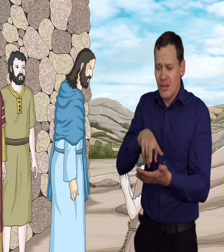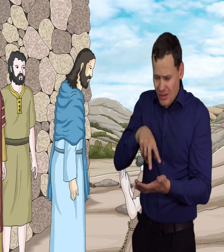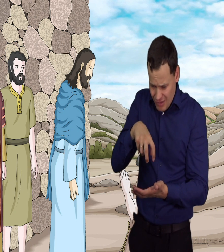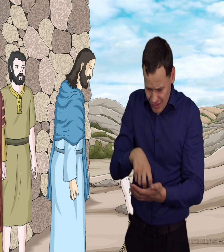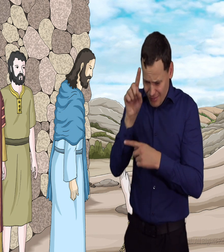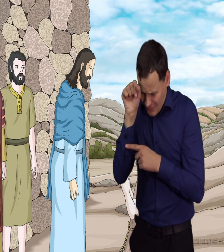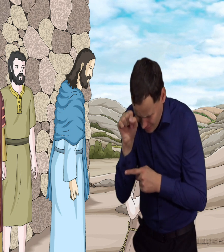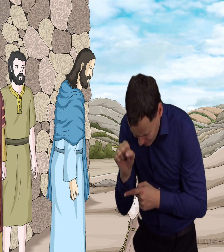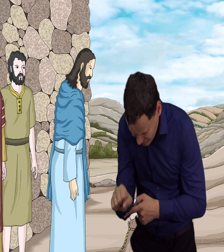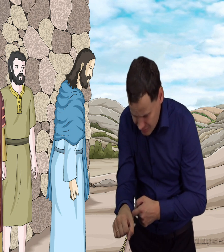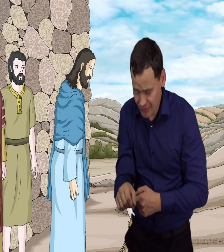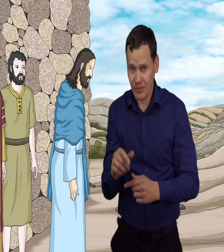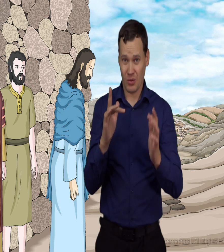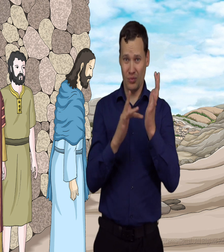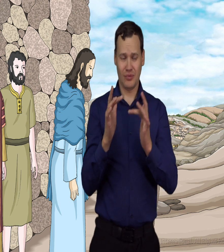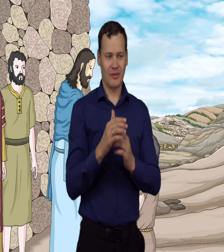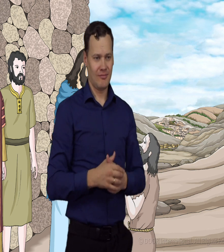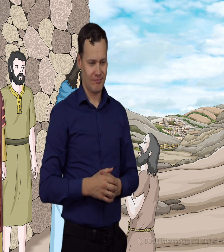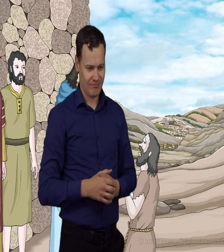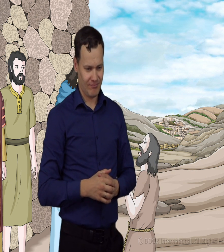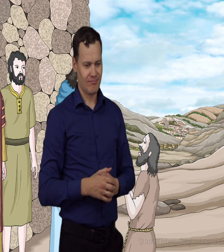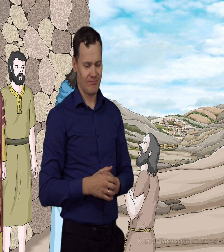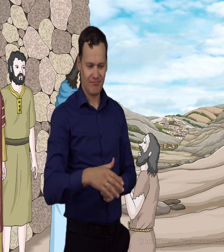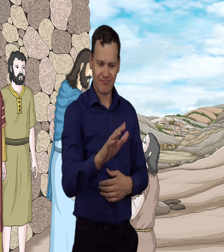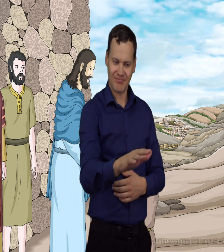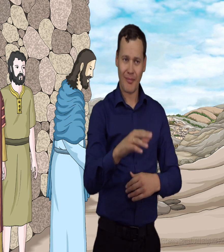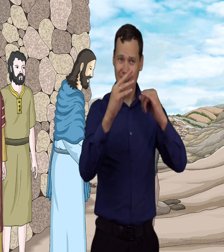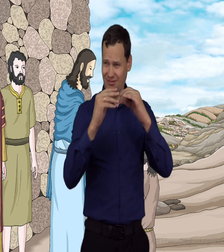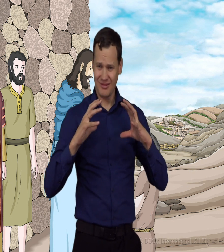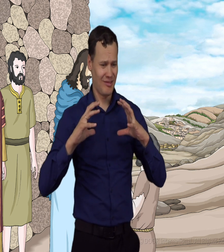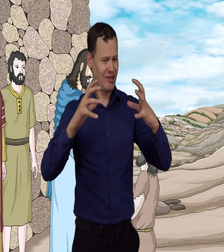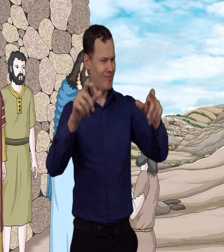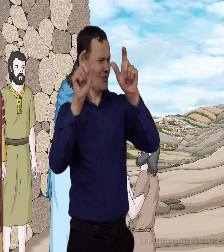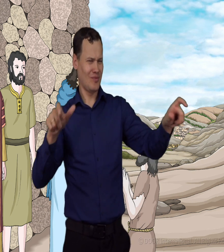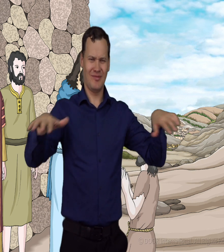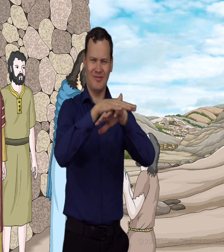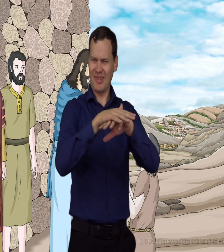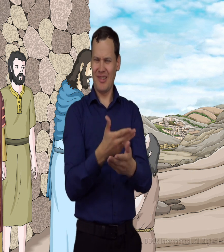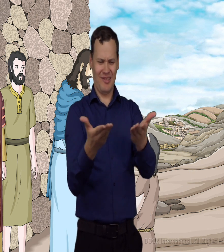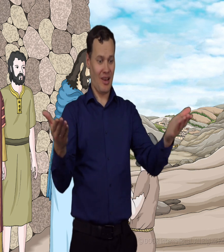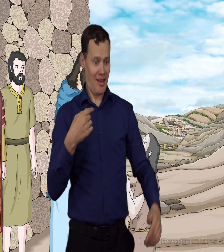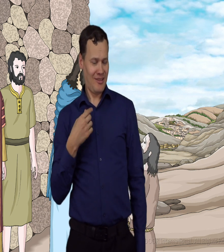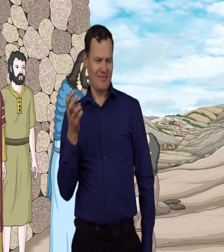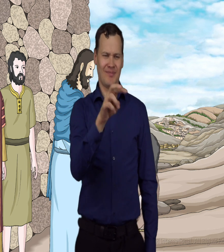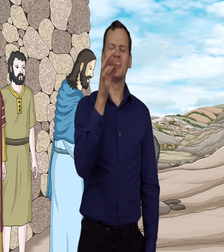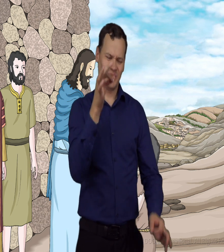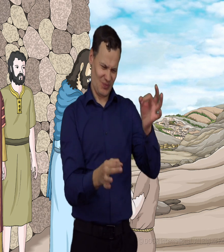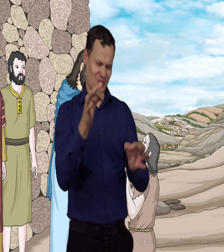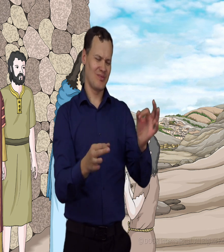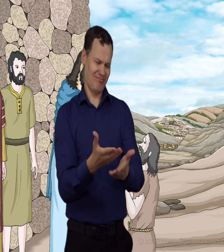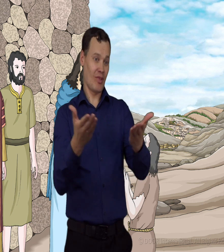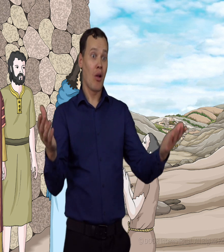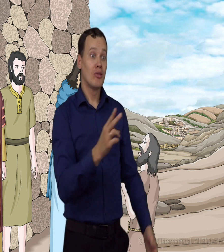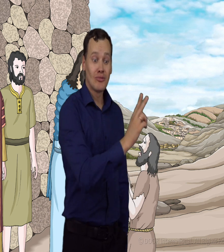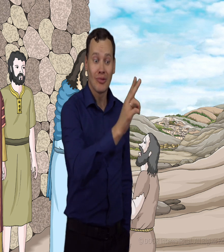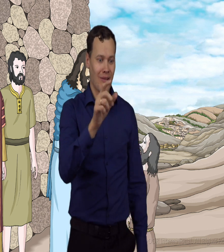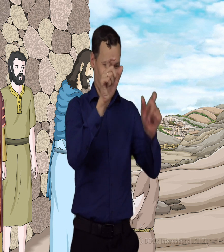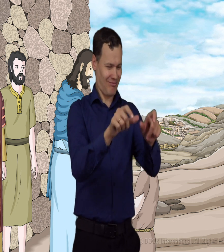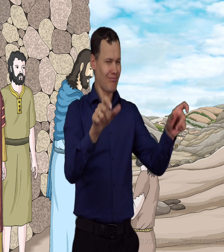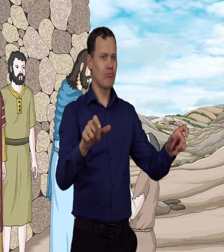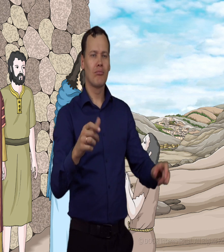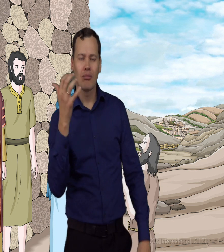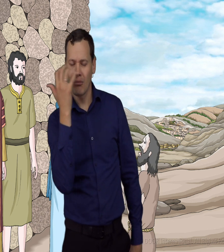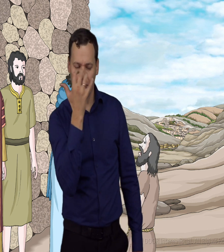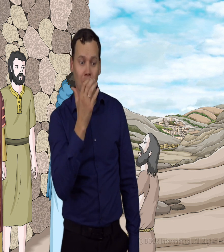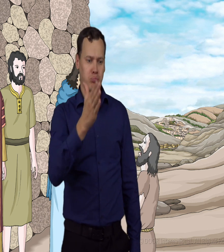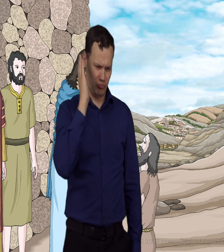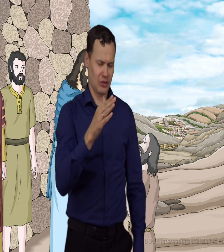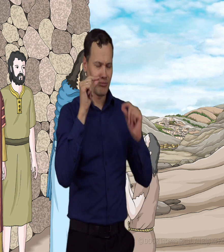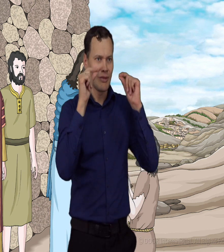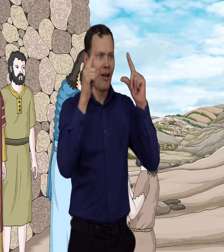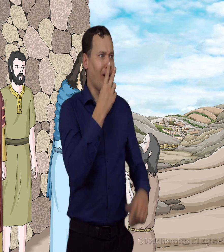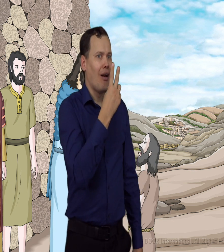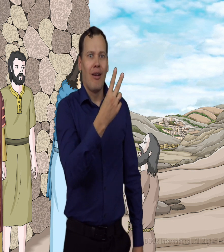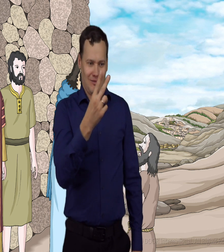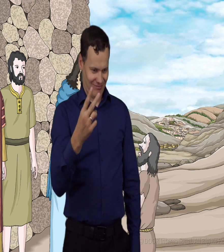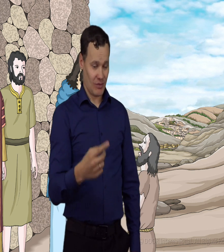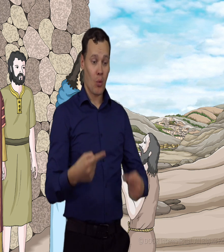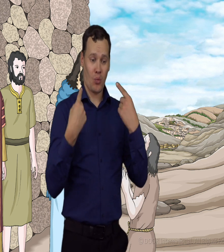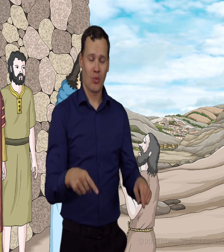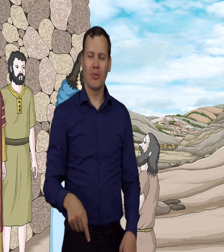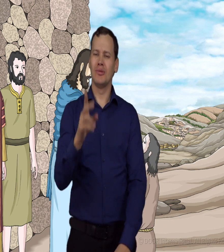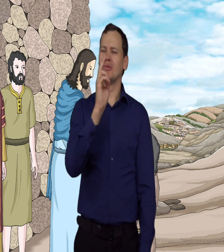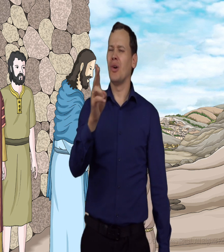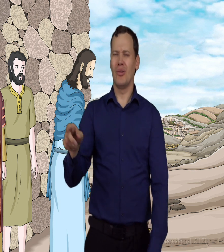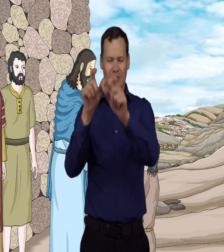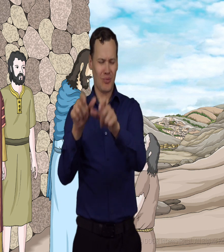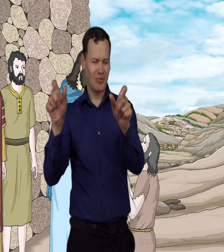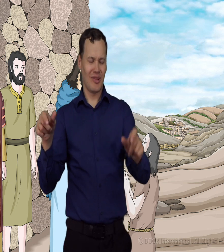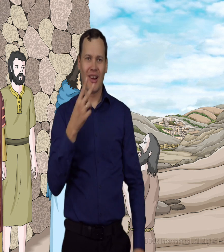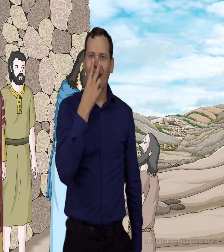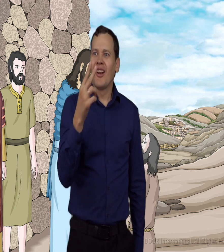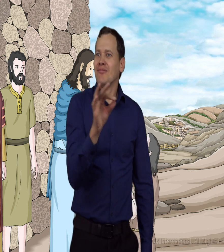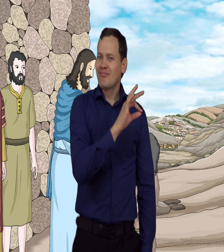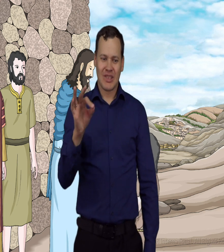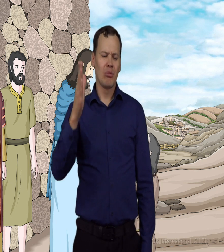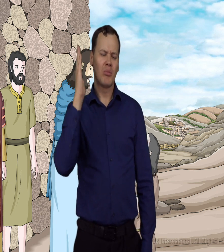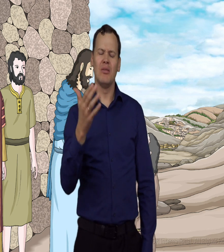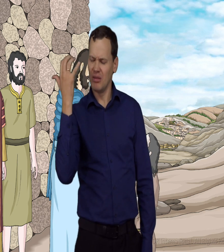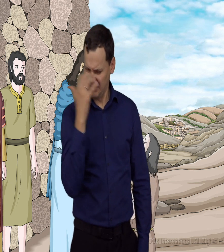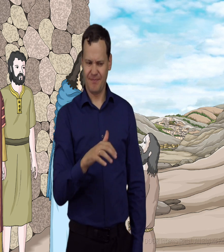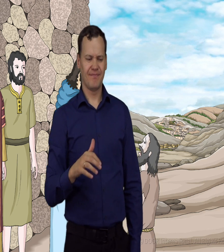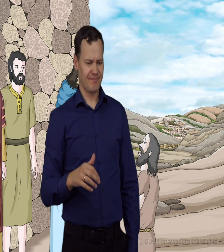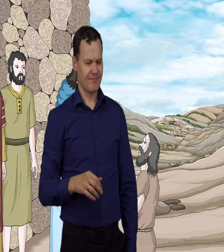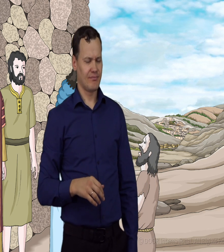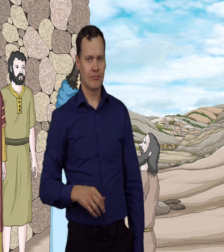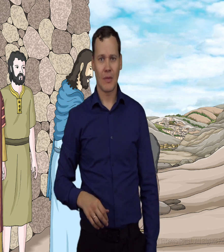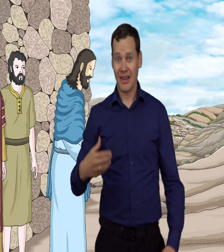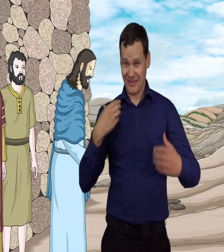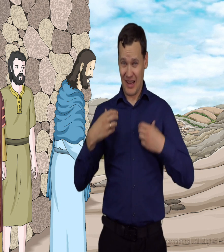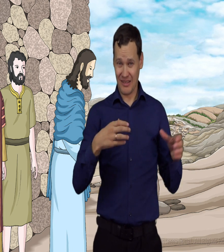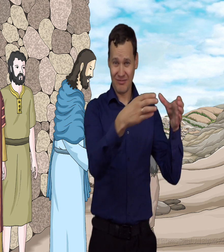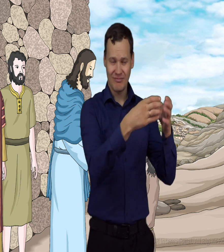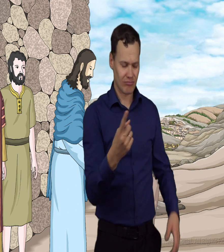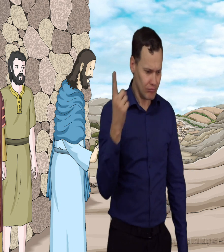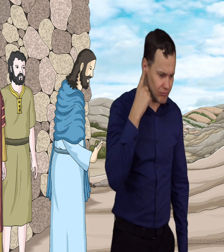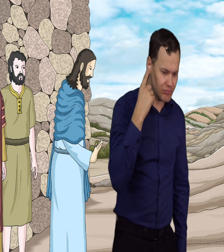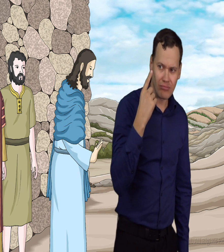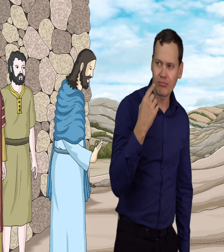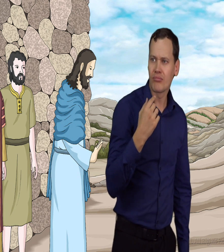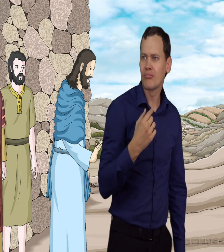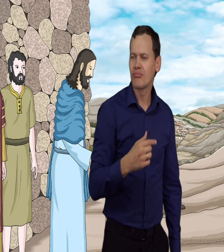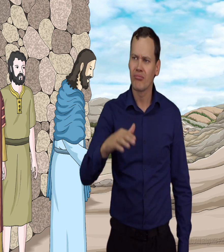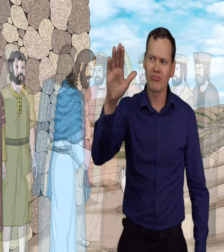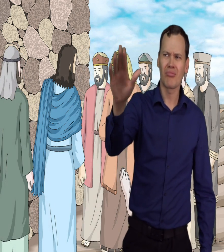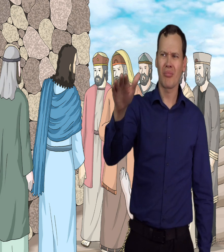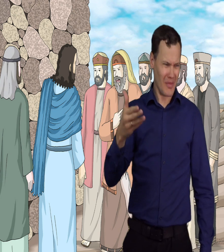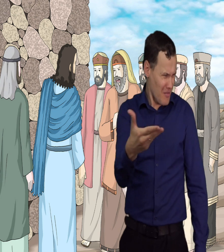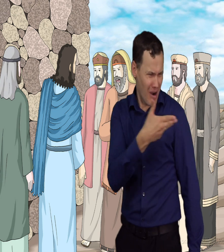Then Jesus declared, “For judgment I have come into this world, so that the blind may see and those who see may become blind.”